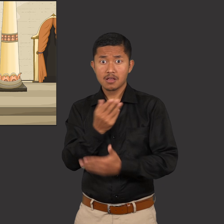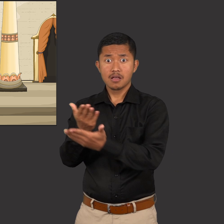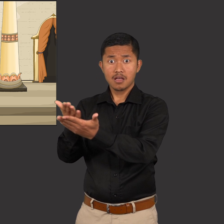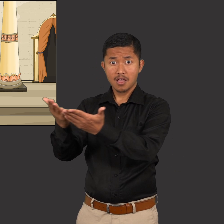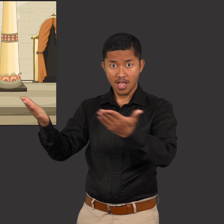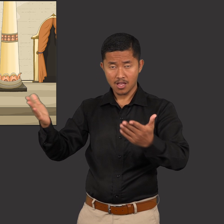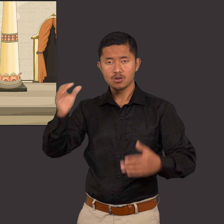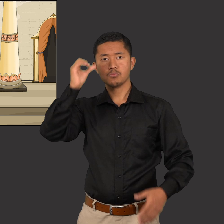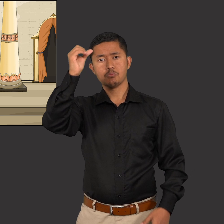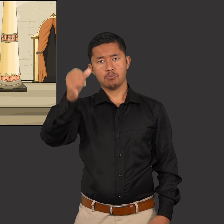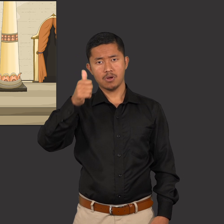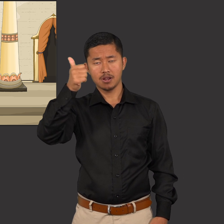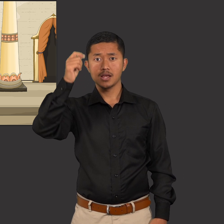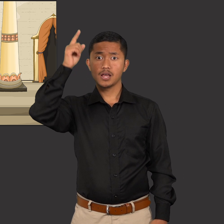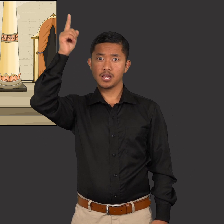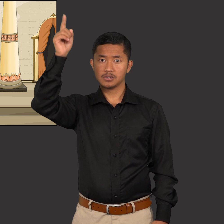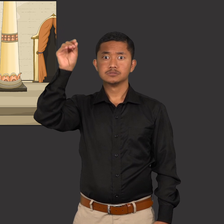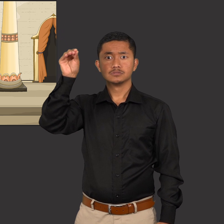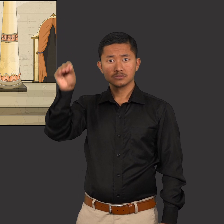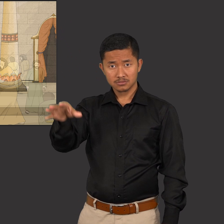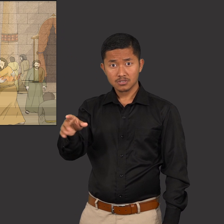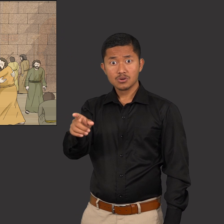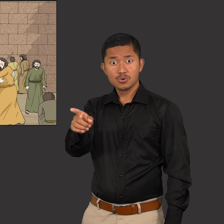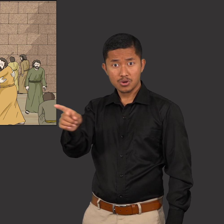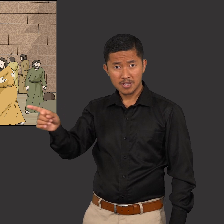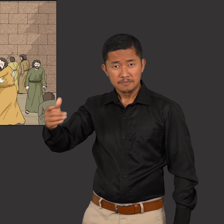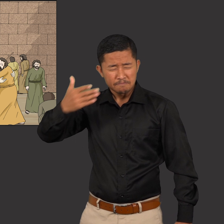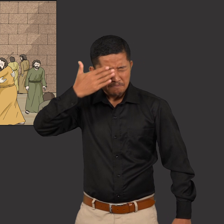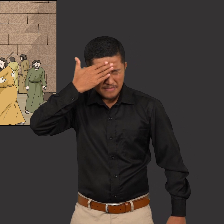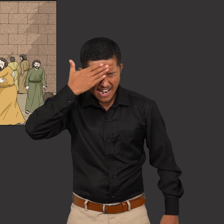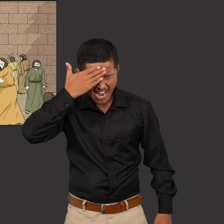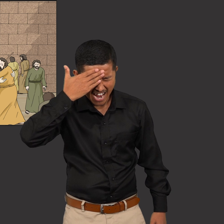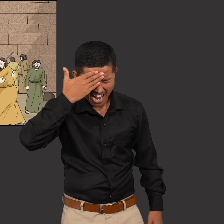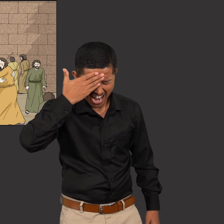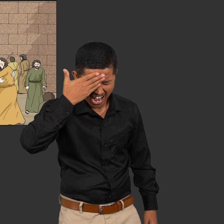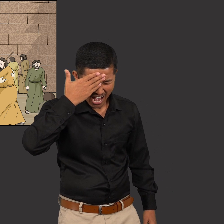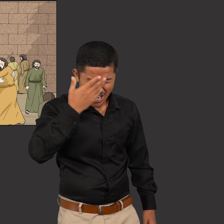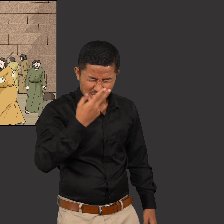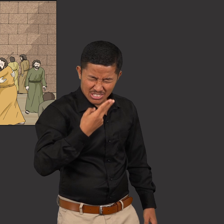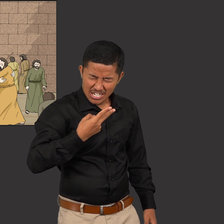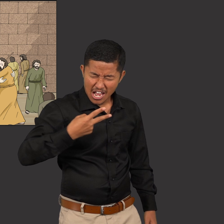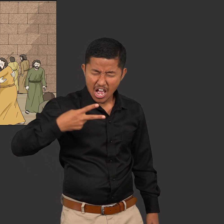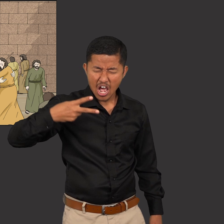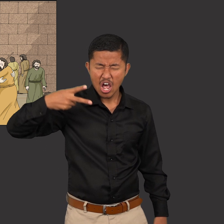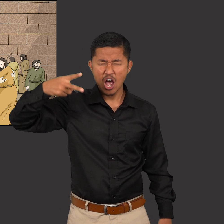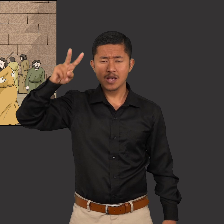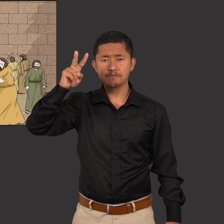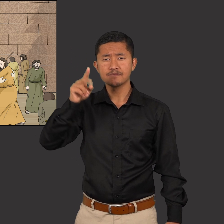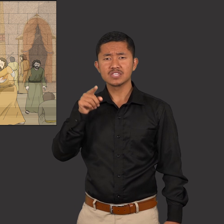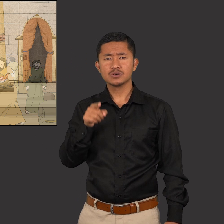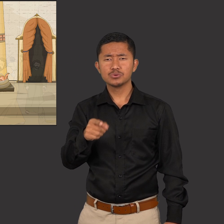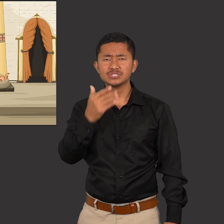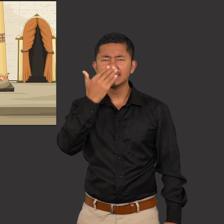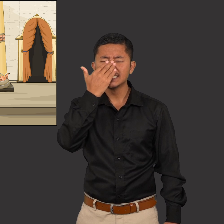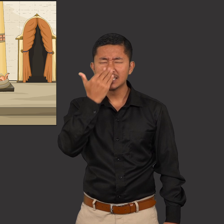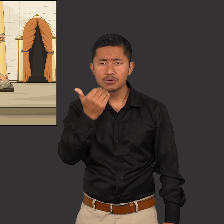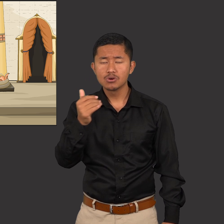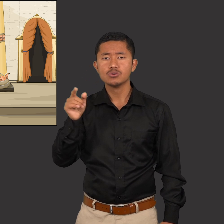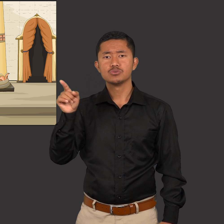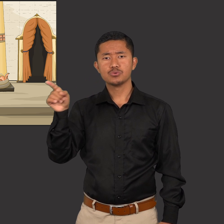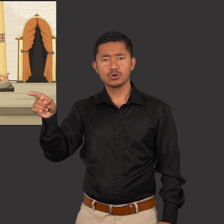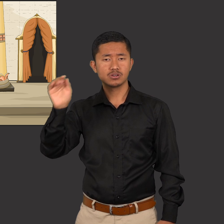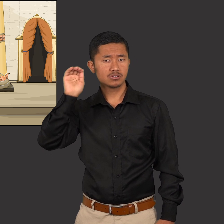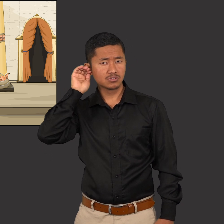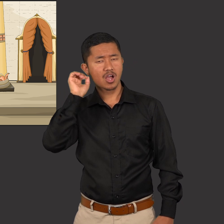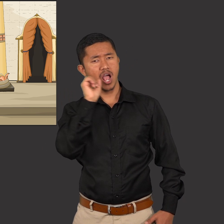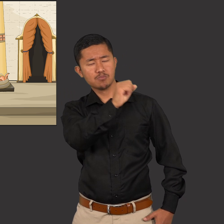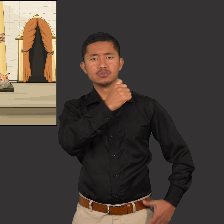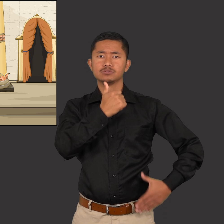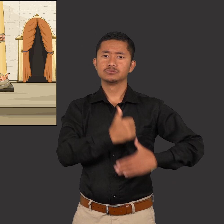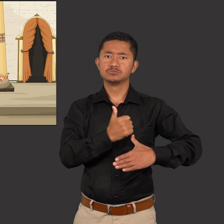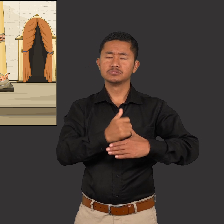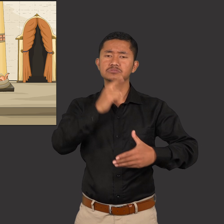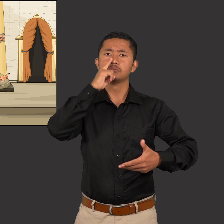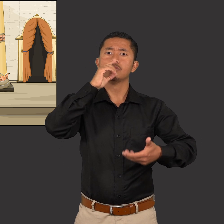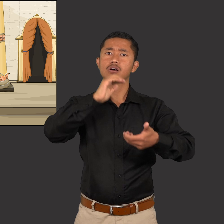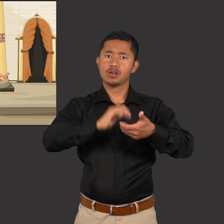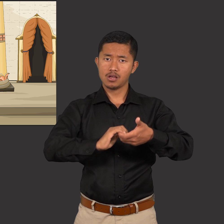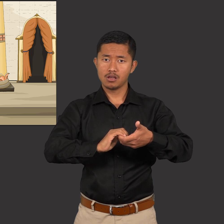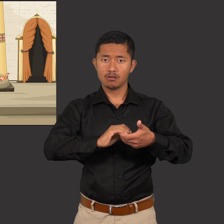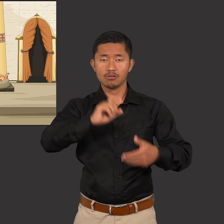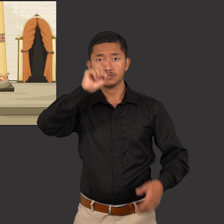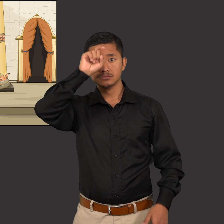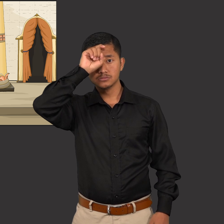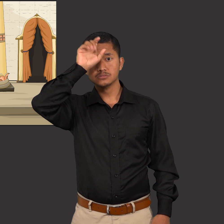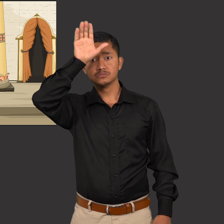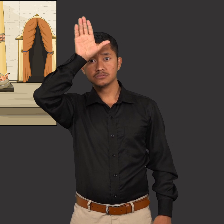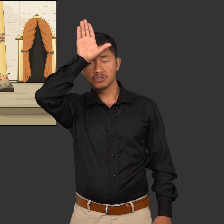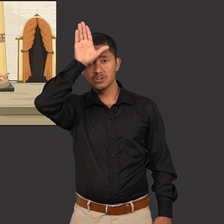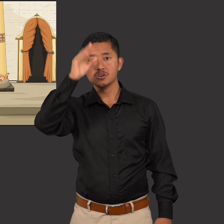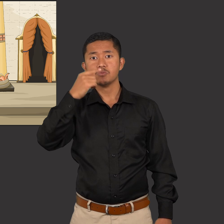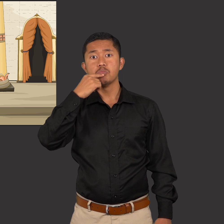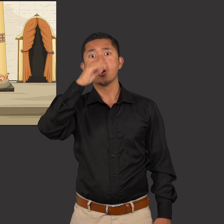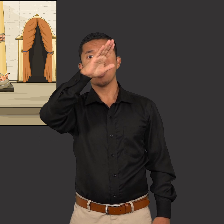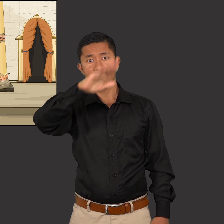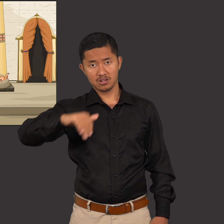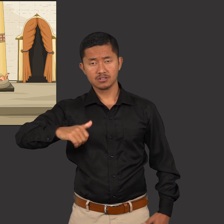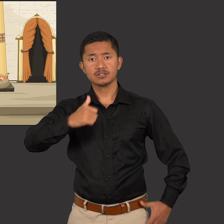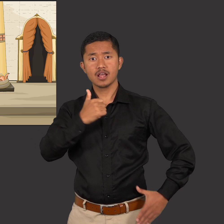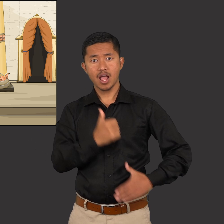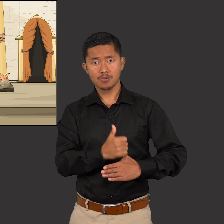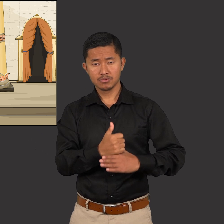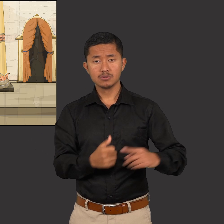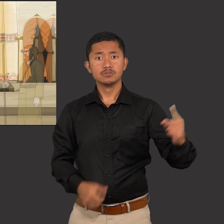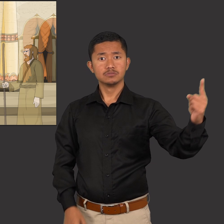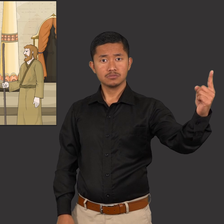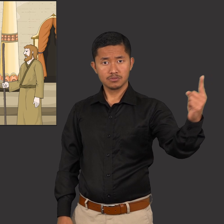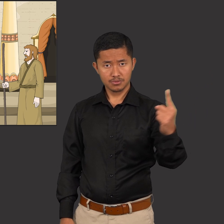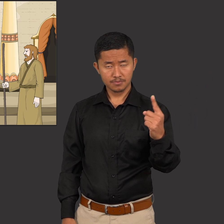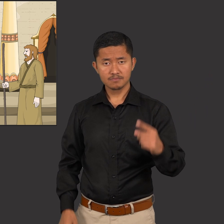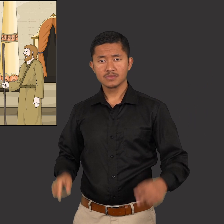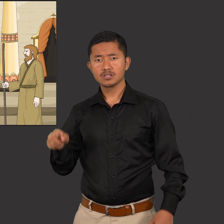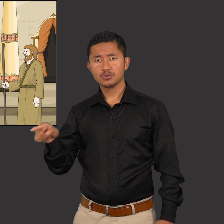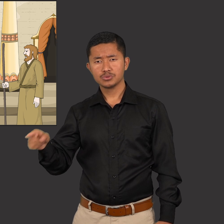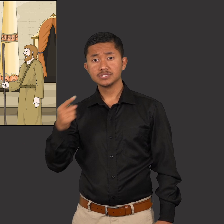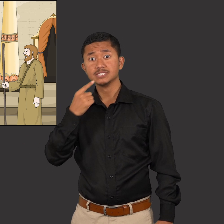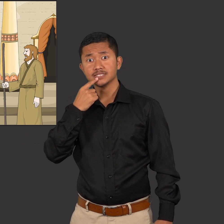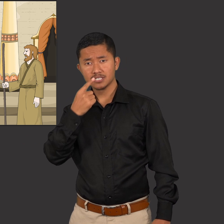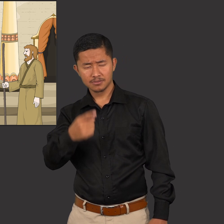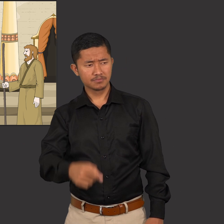The LORD, however, afflicted Pharaoh and his household with severe plagues because of Abram’s wife Sarai.